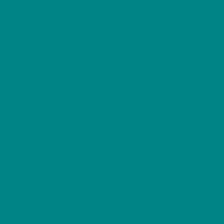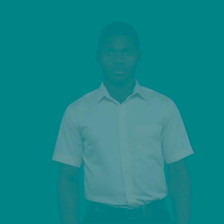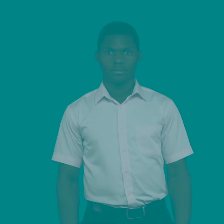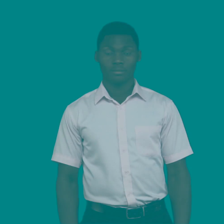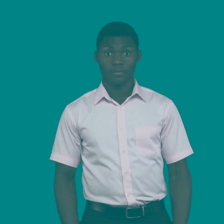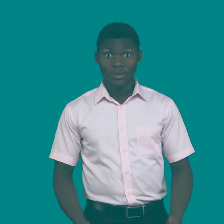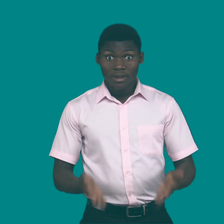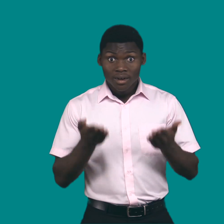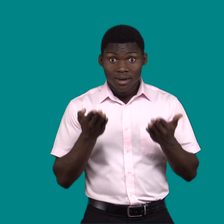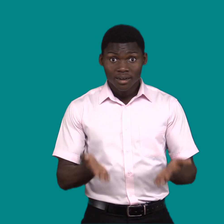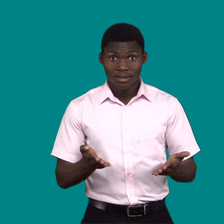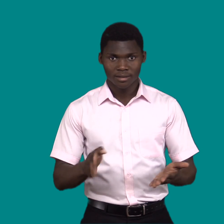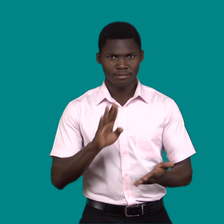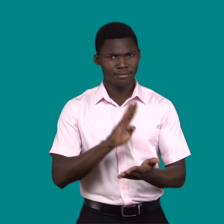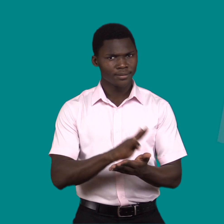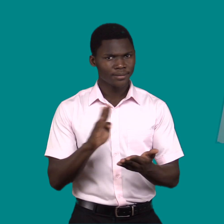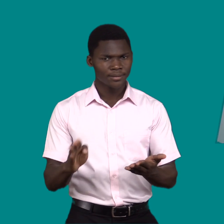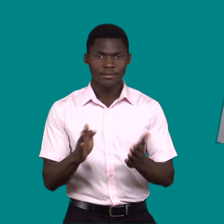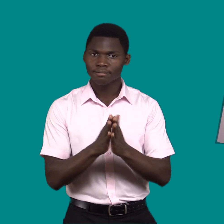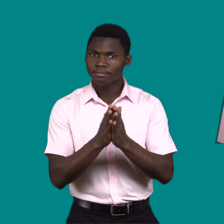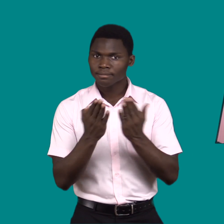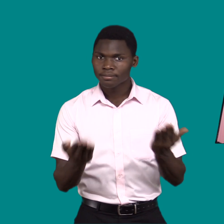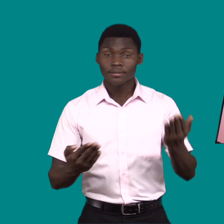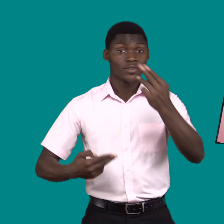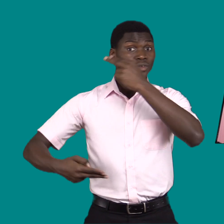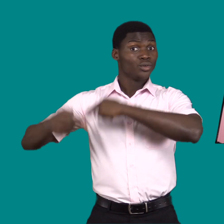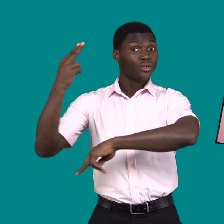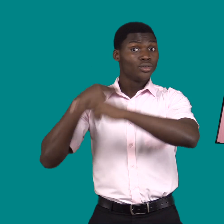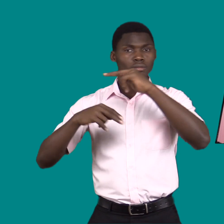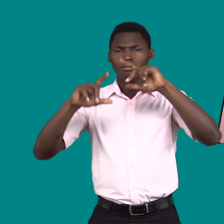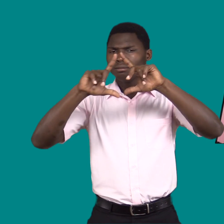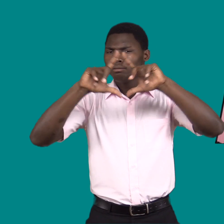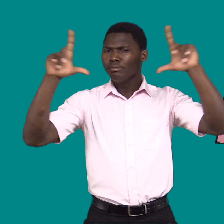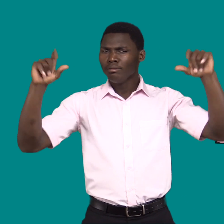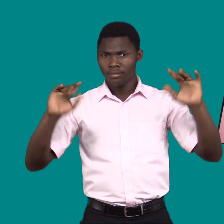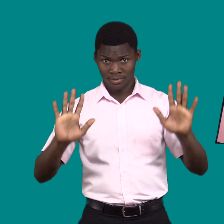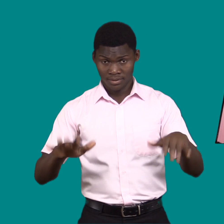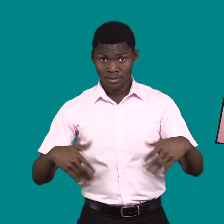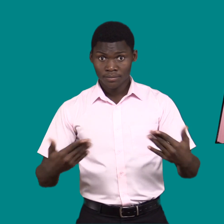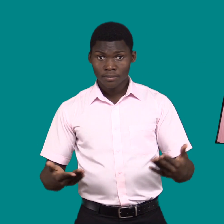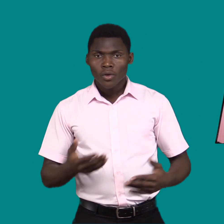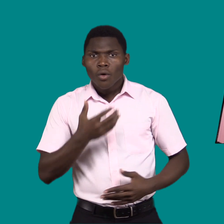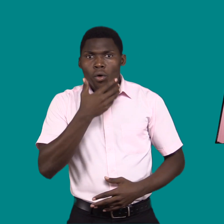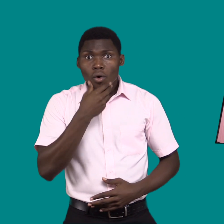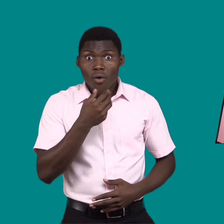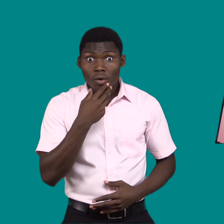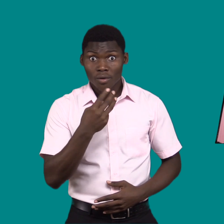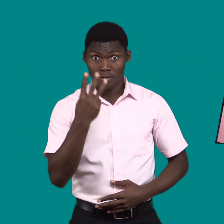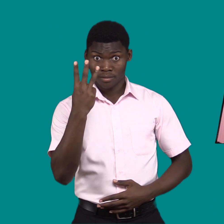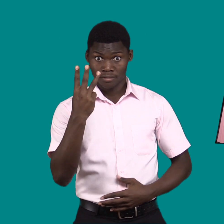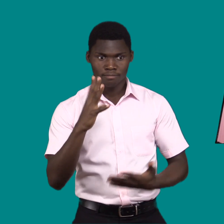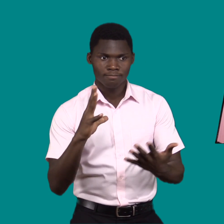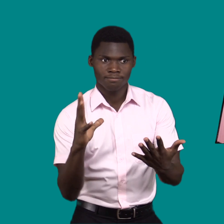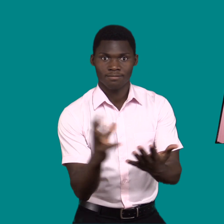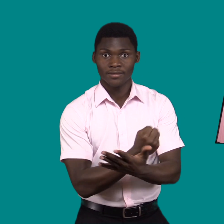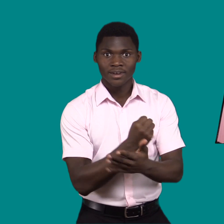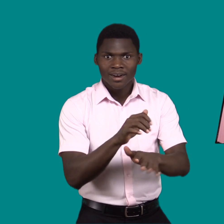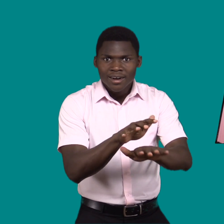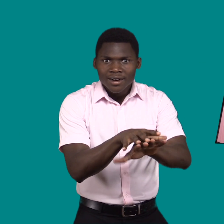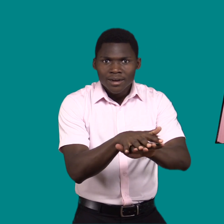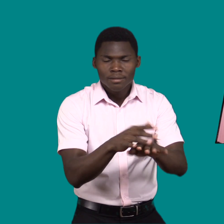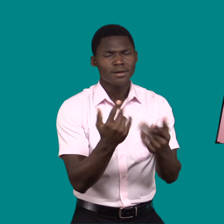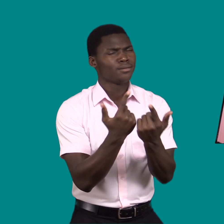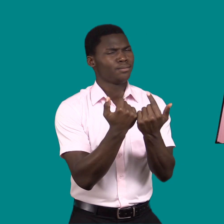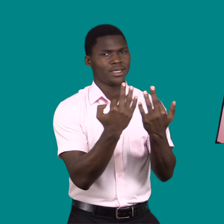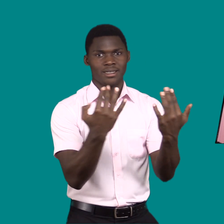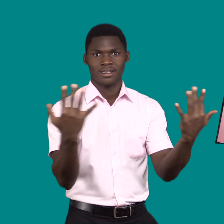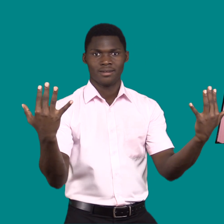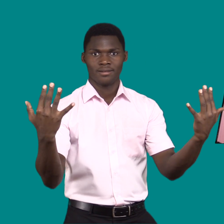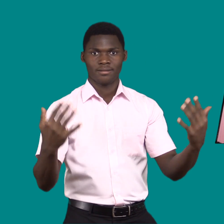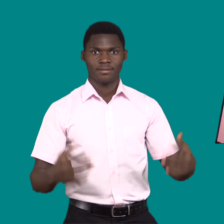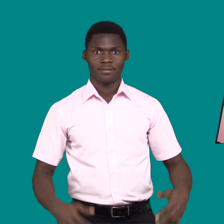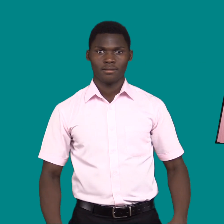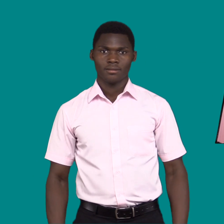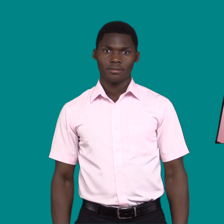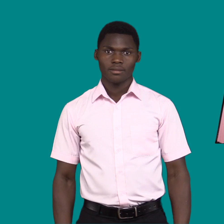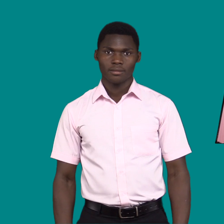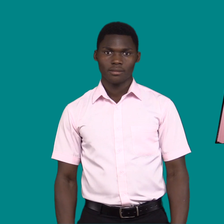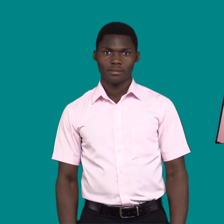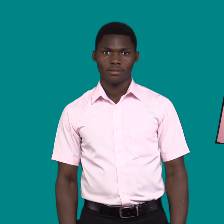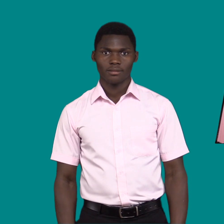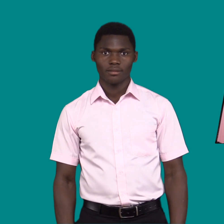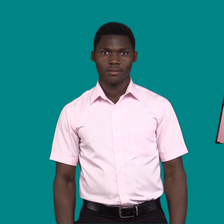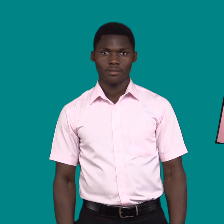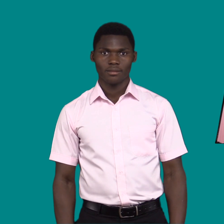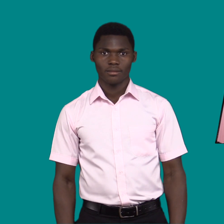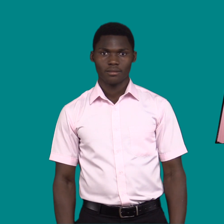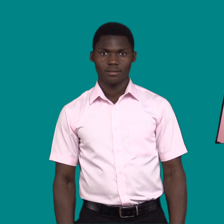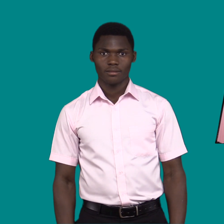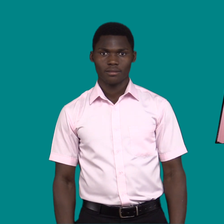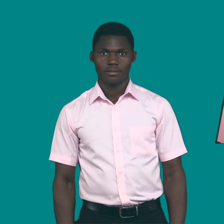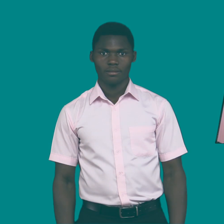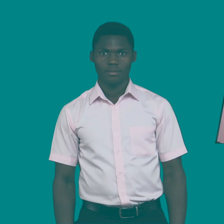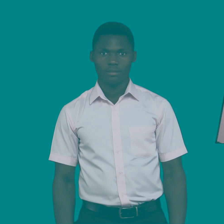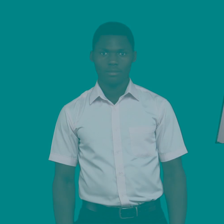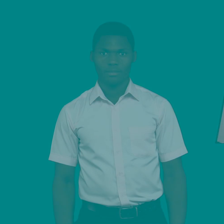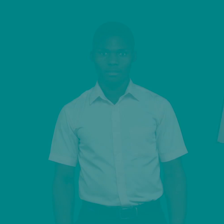Three men catch many fish